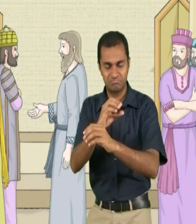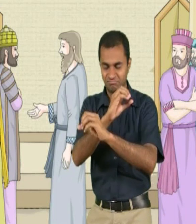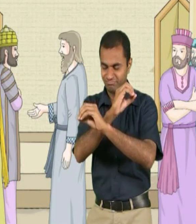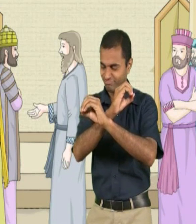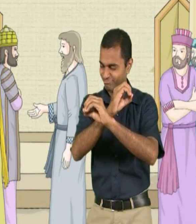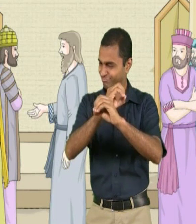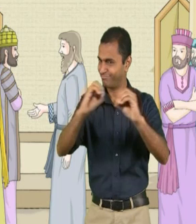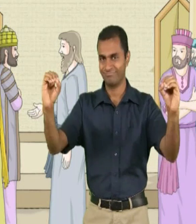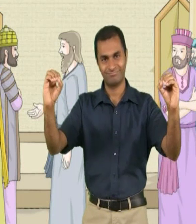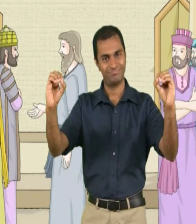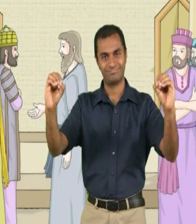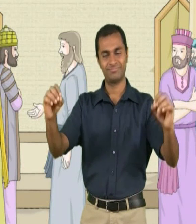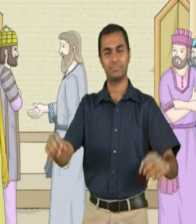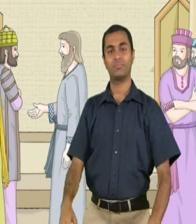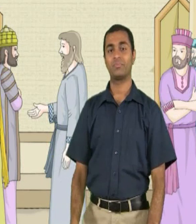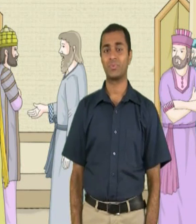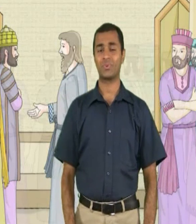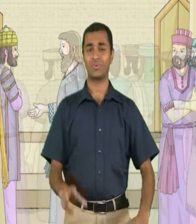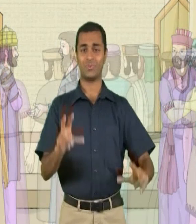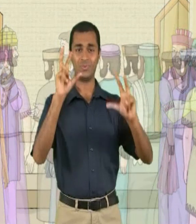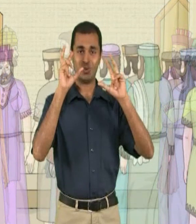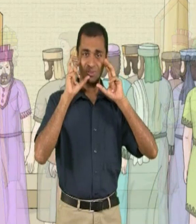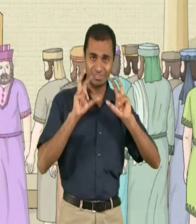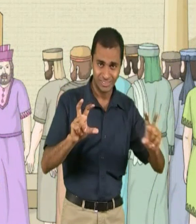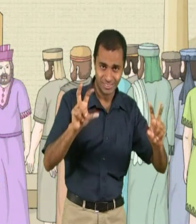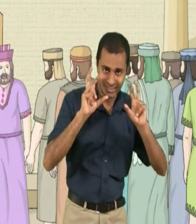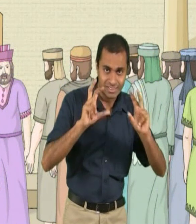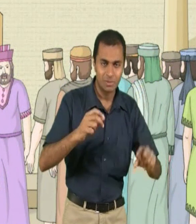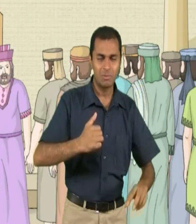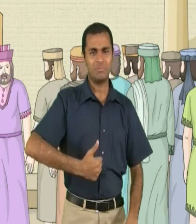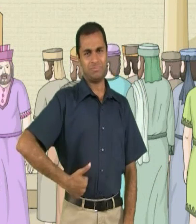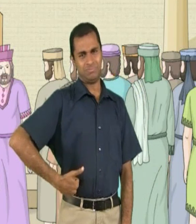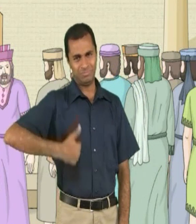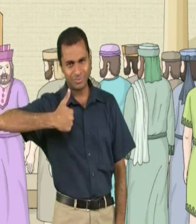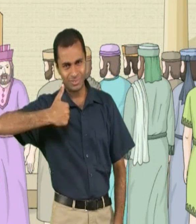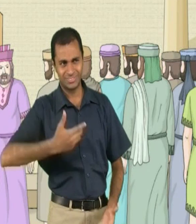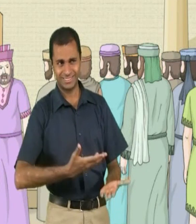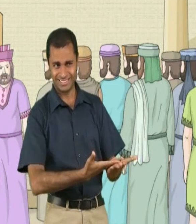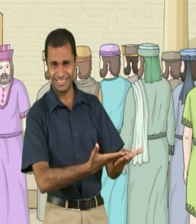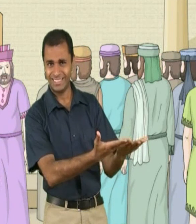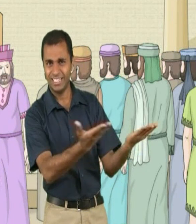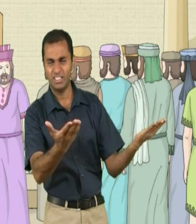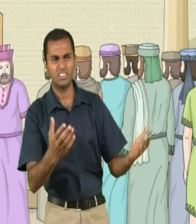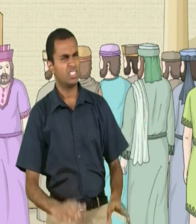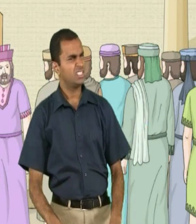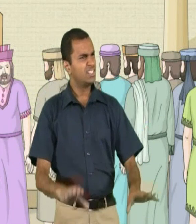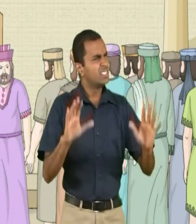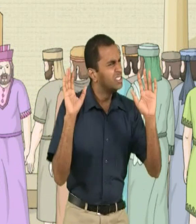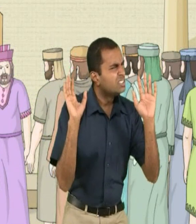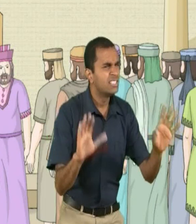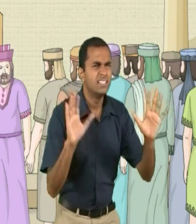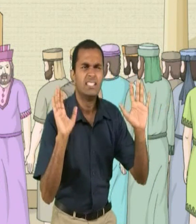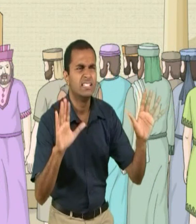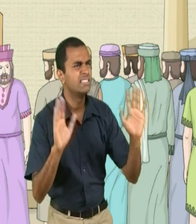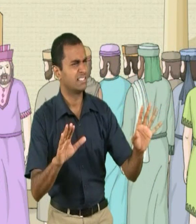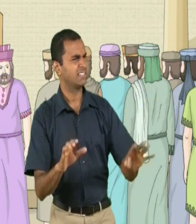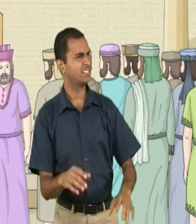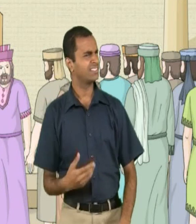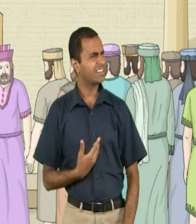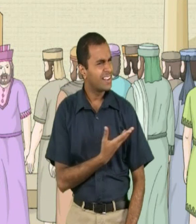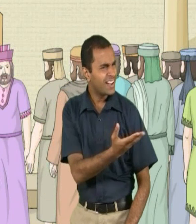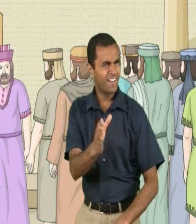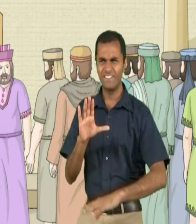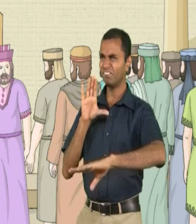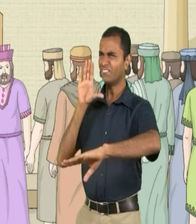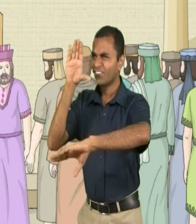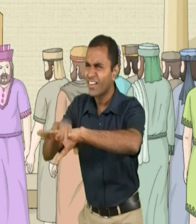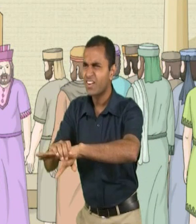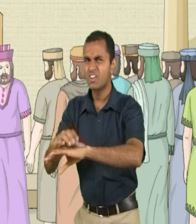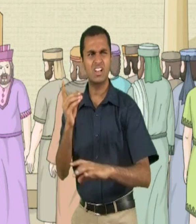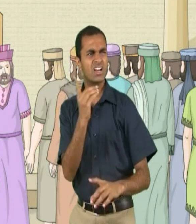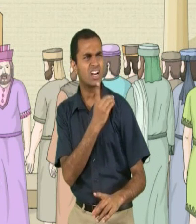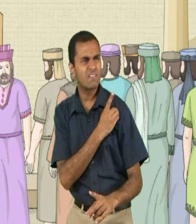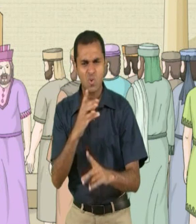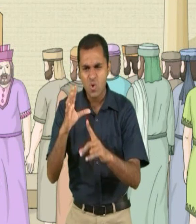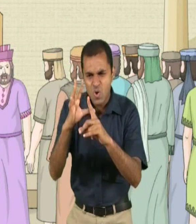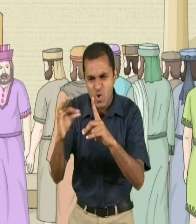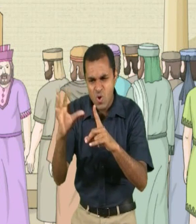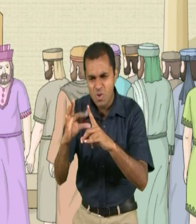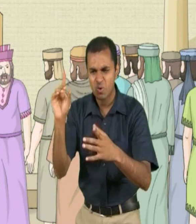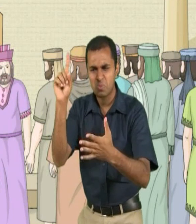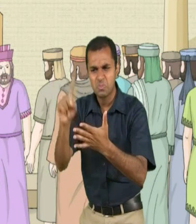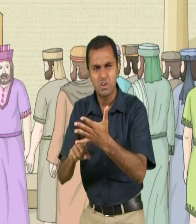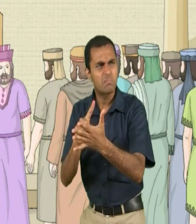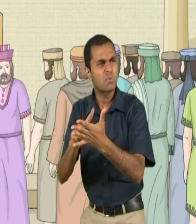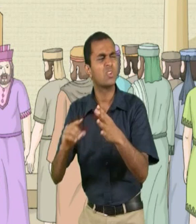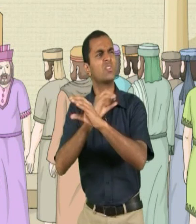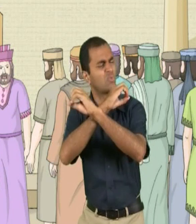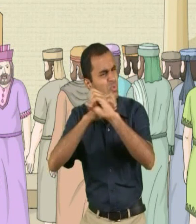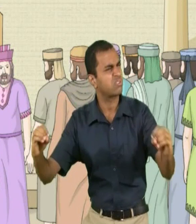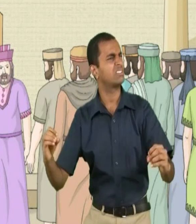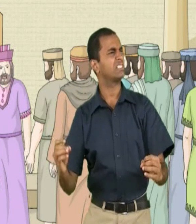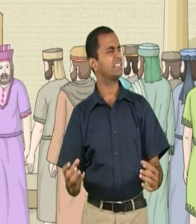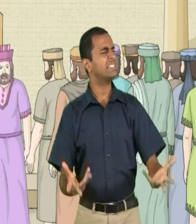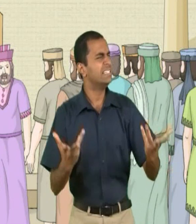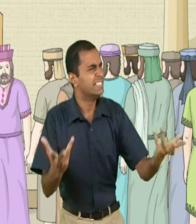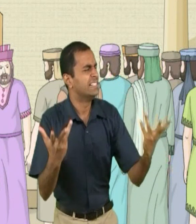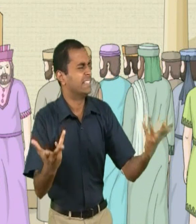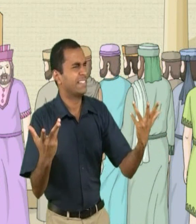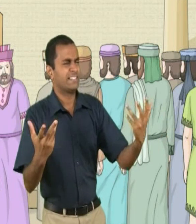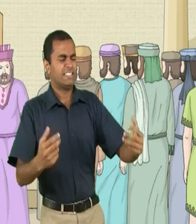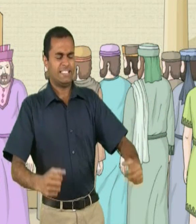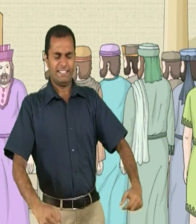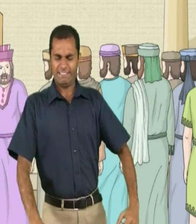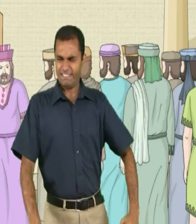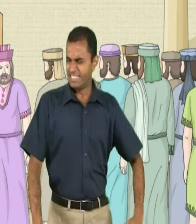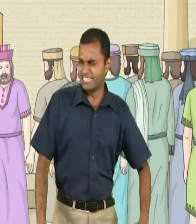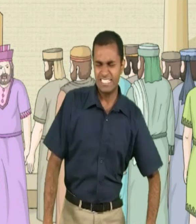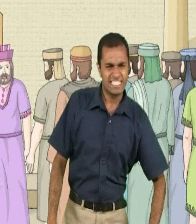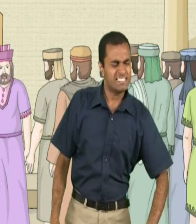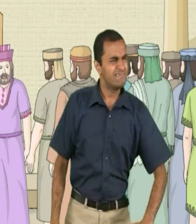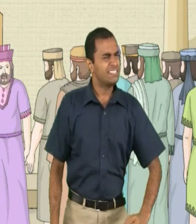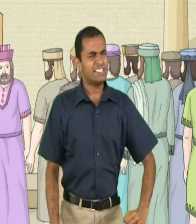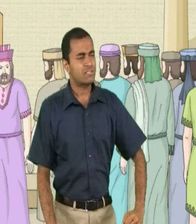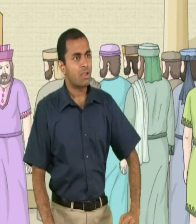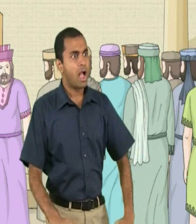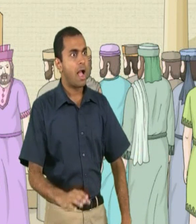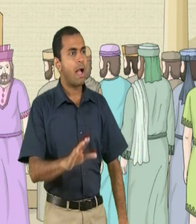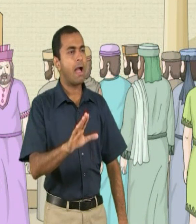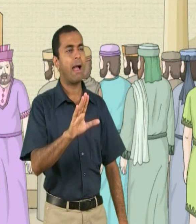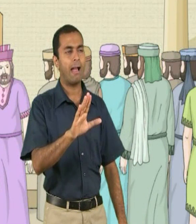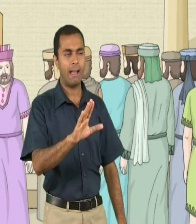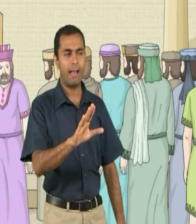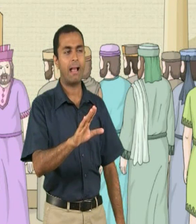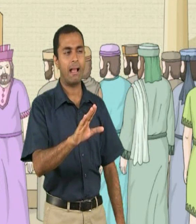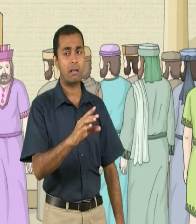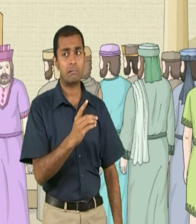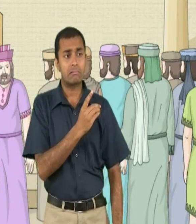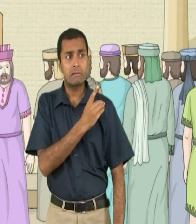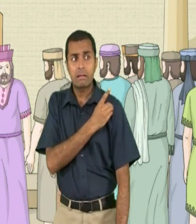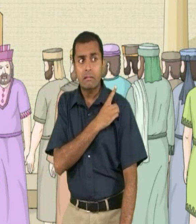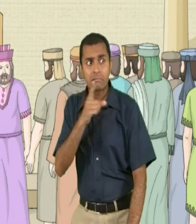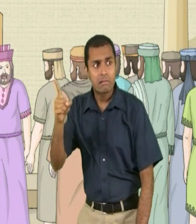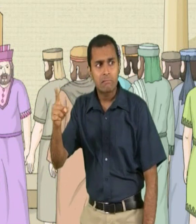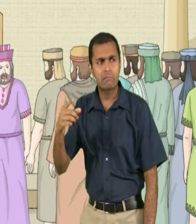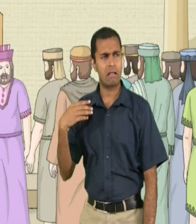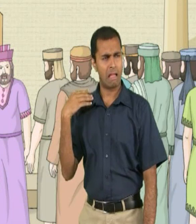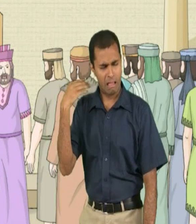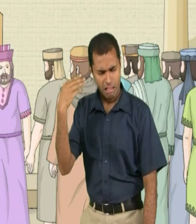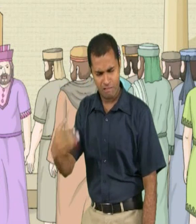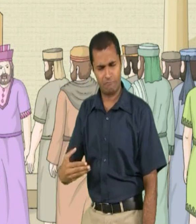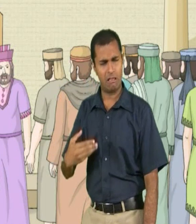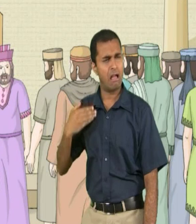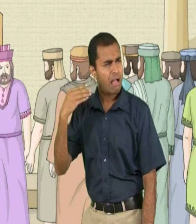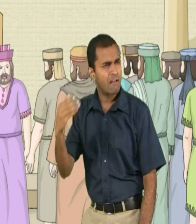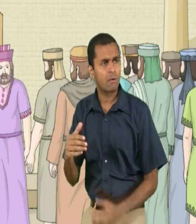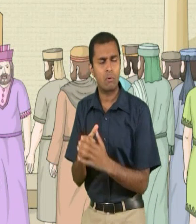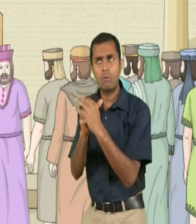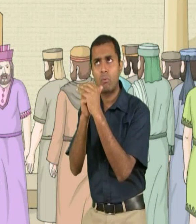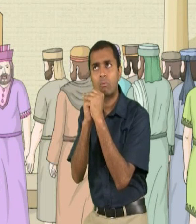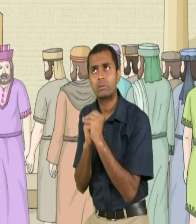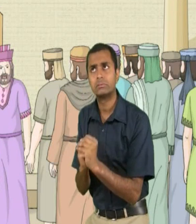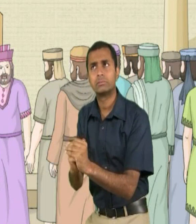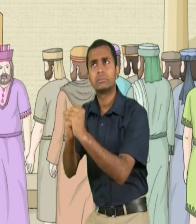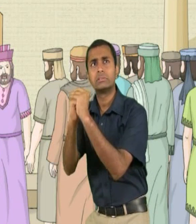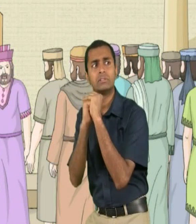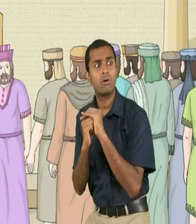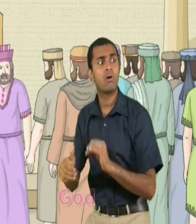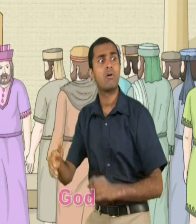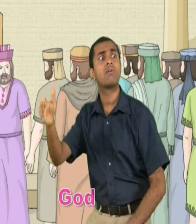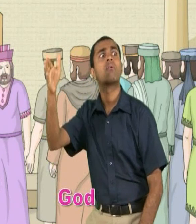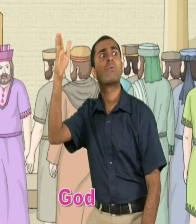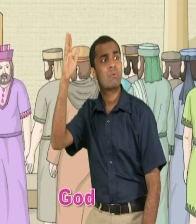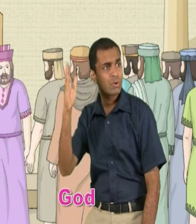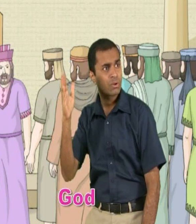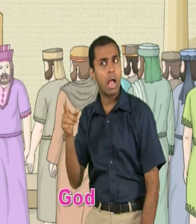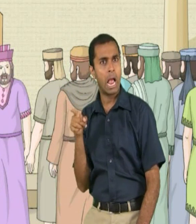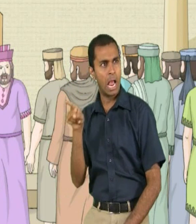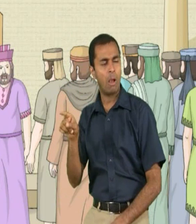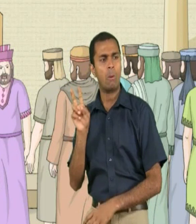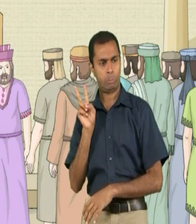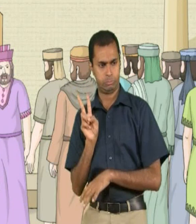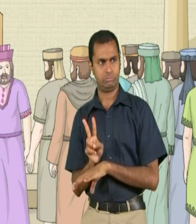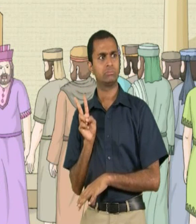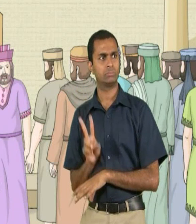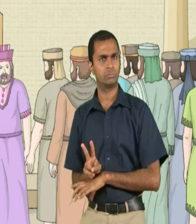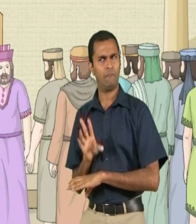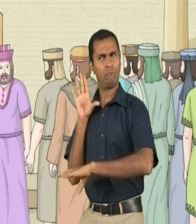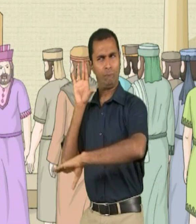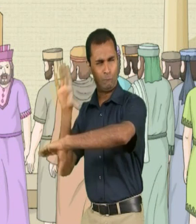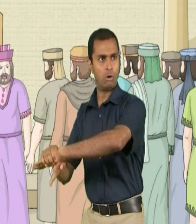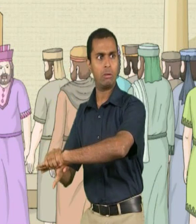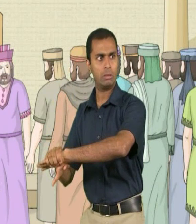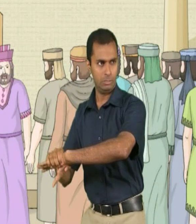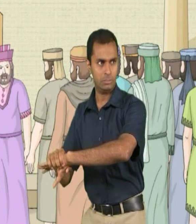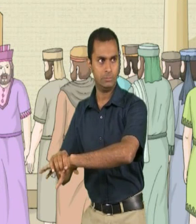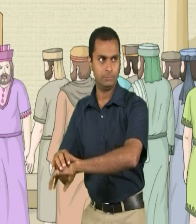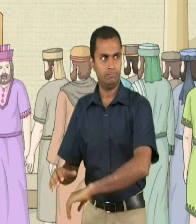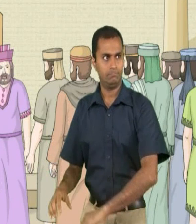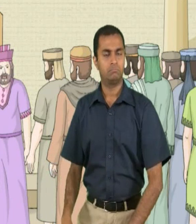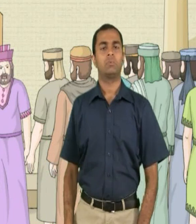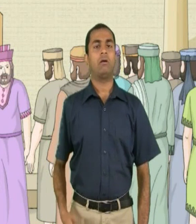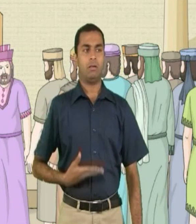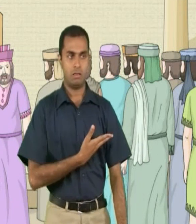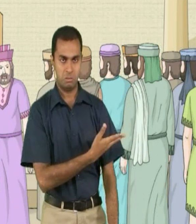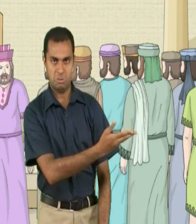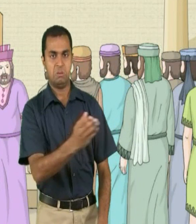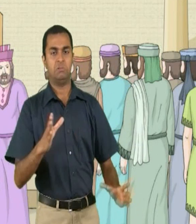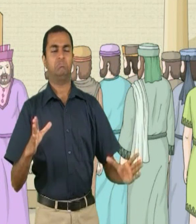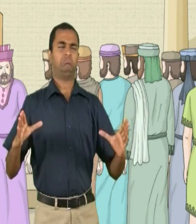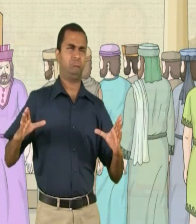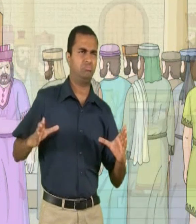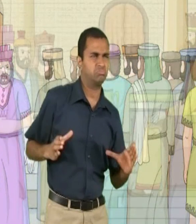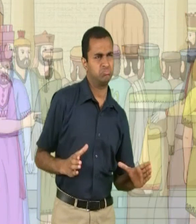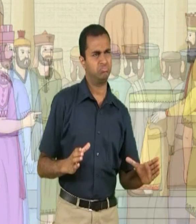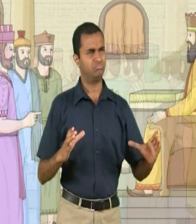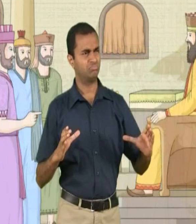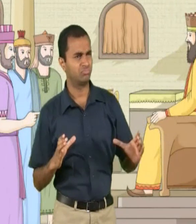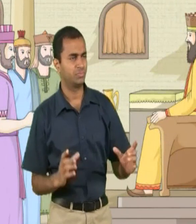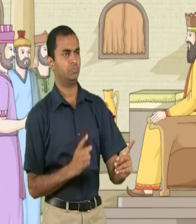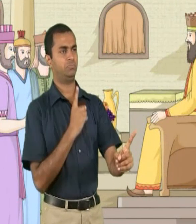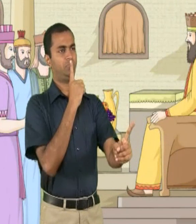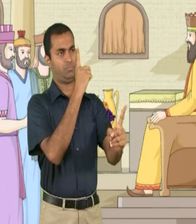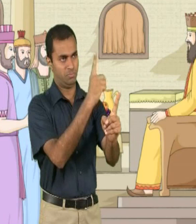Thus the administrators and satraps sought a charge against Daniel concerning the kingdom, but they could find no charge or corruption, because he was trustworthy, and no negligence or corruption was found in him. Finally these men said, “We will never find any charge against this Daniel, unless we find something against him concerning the law of his God.”